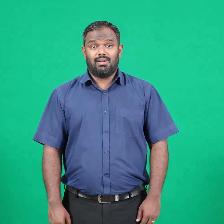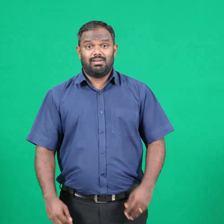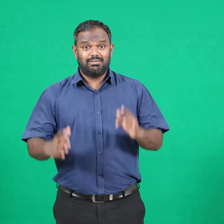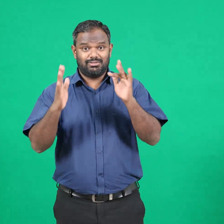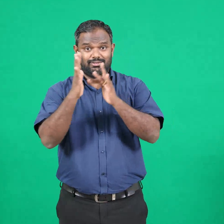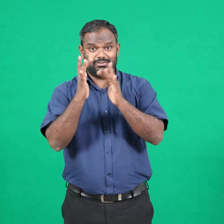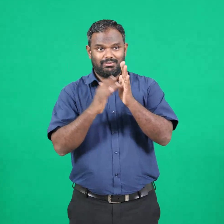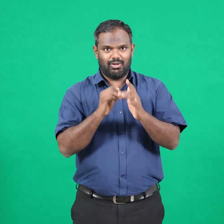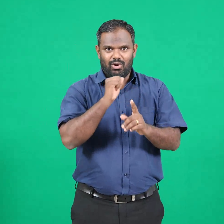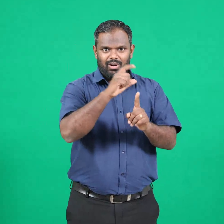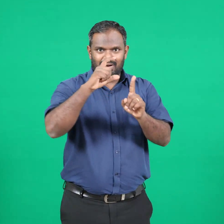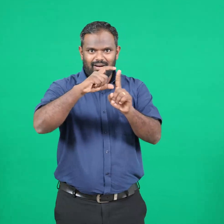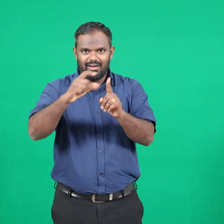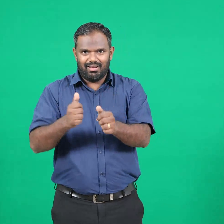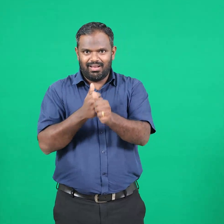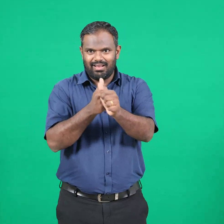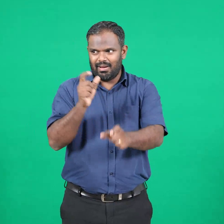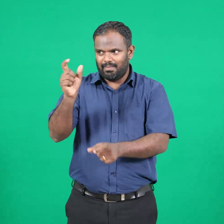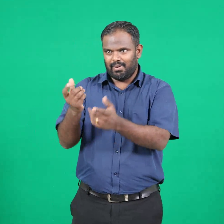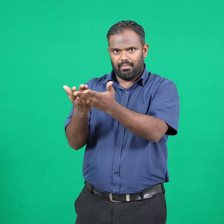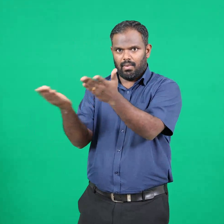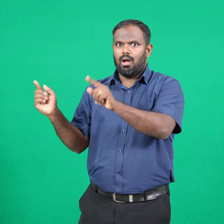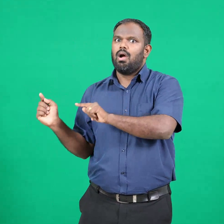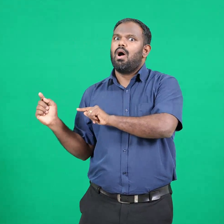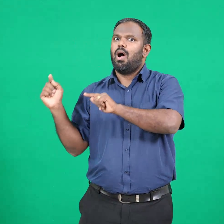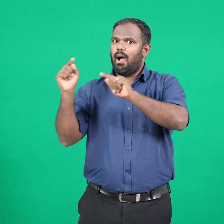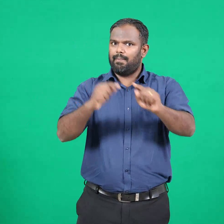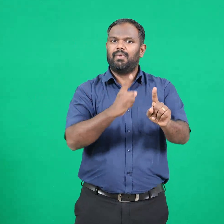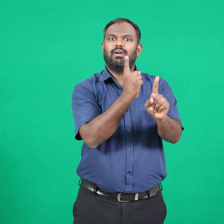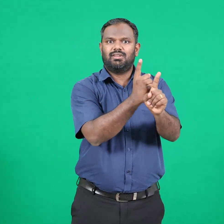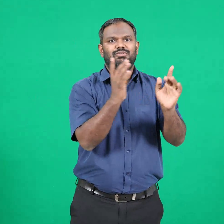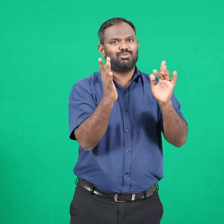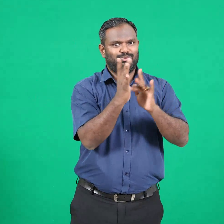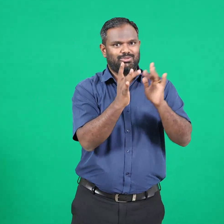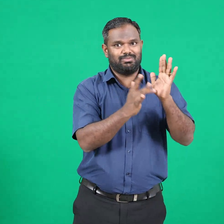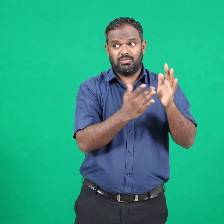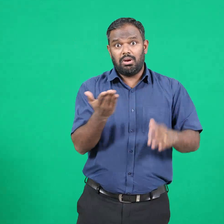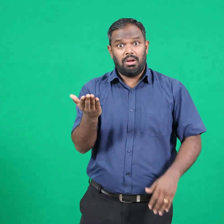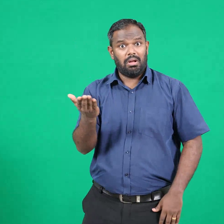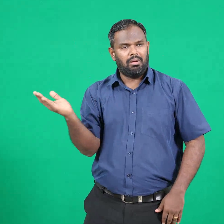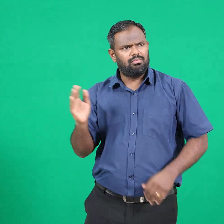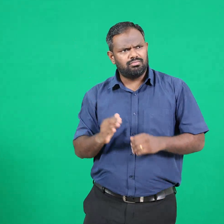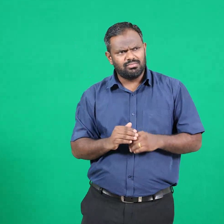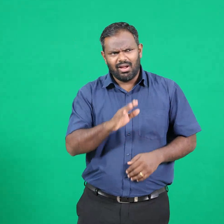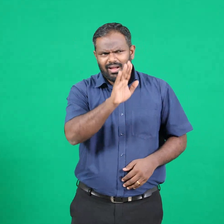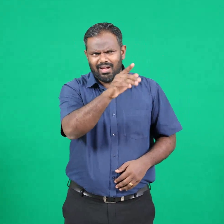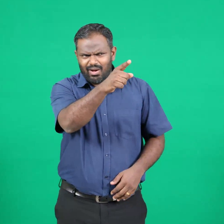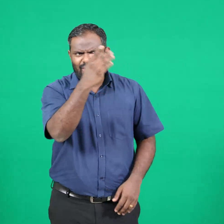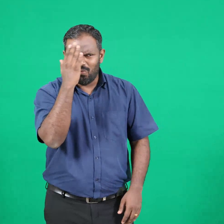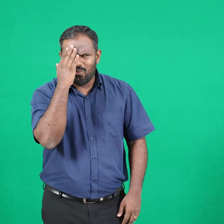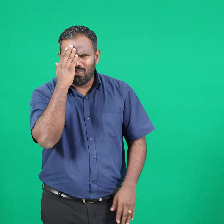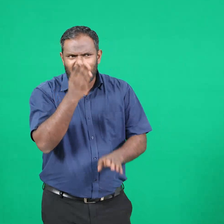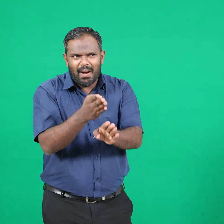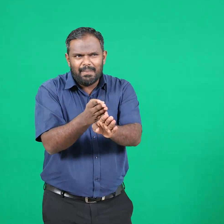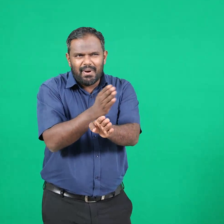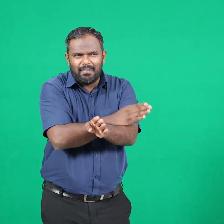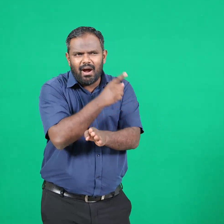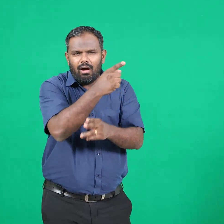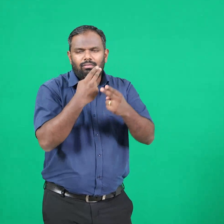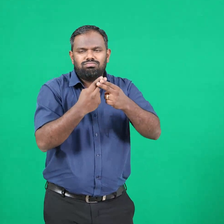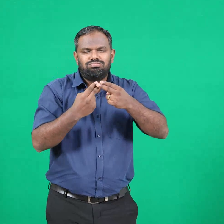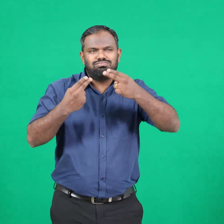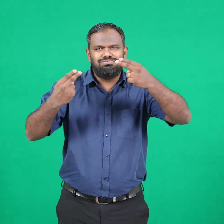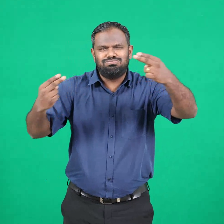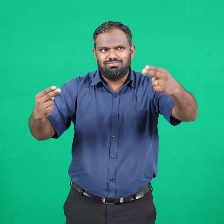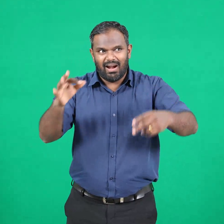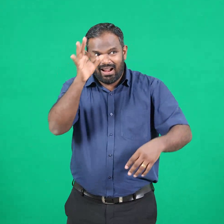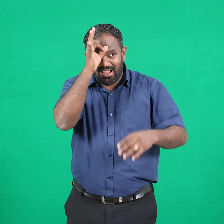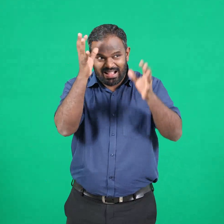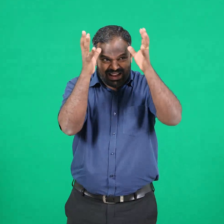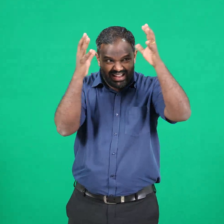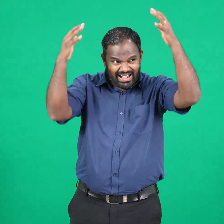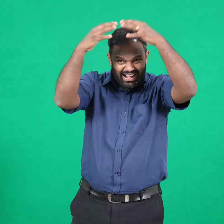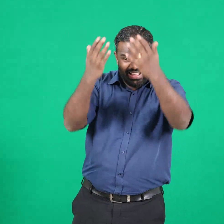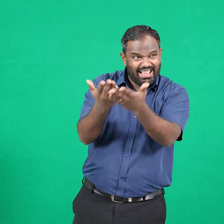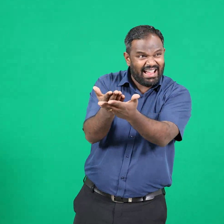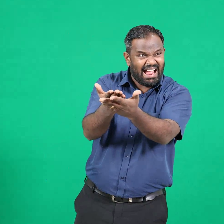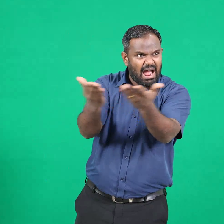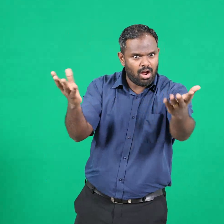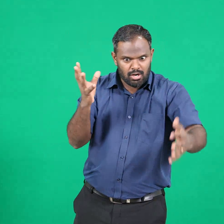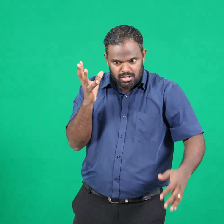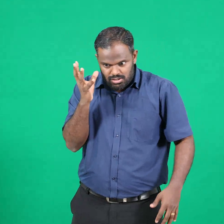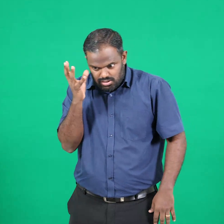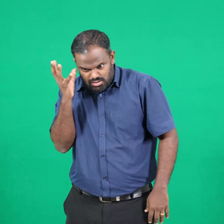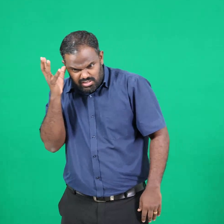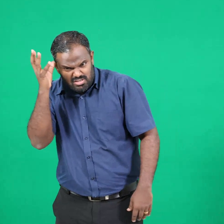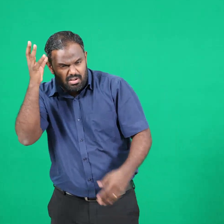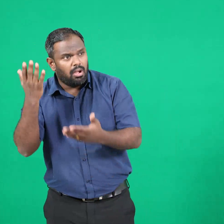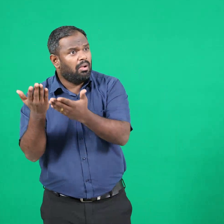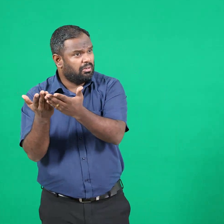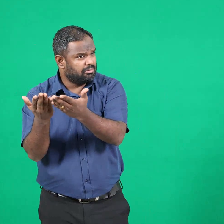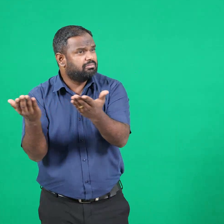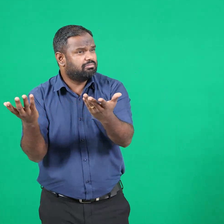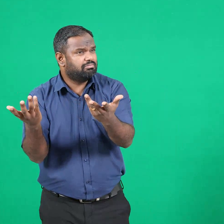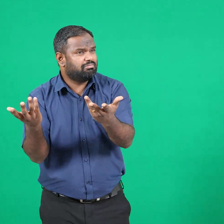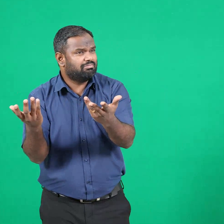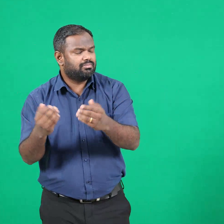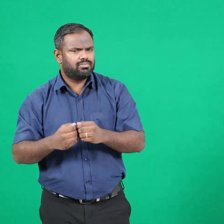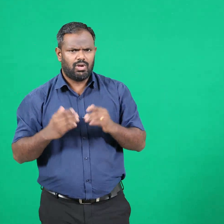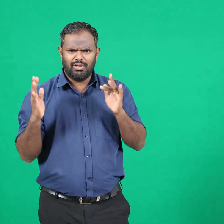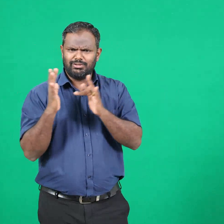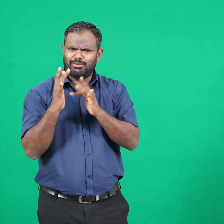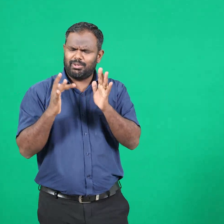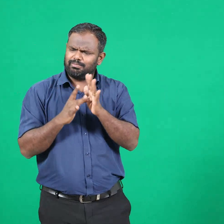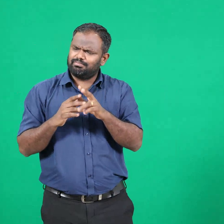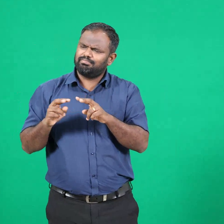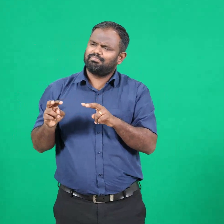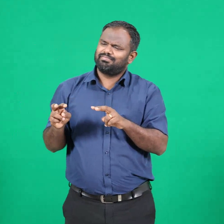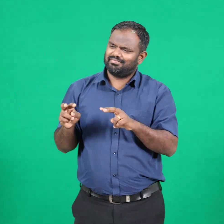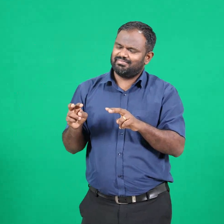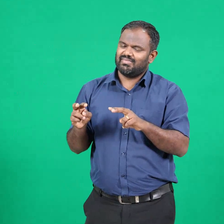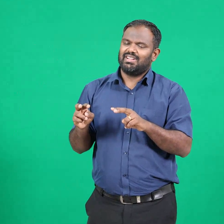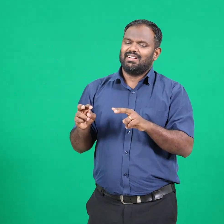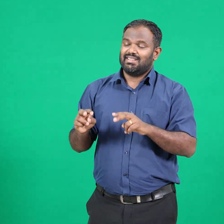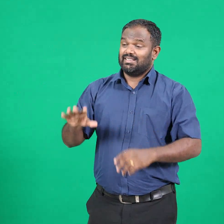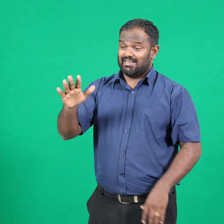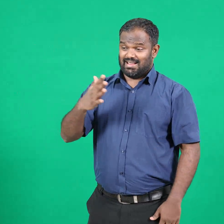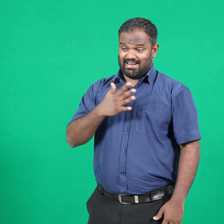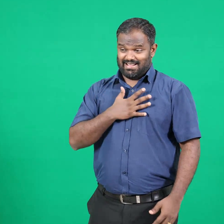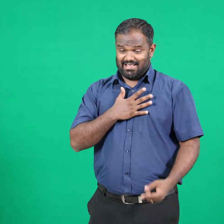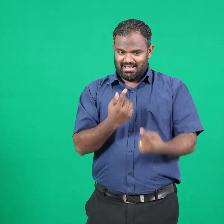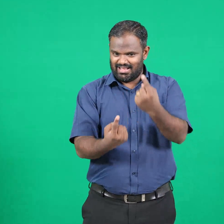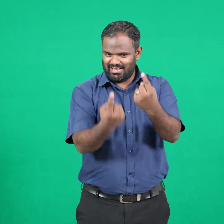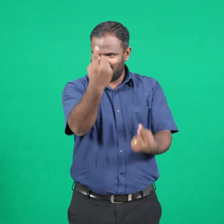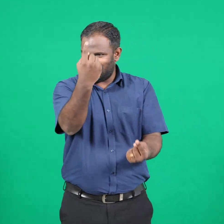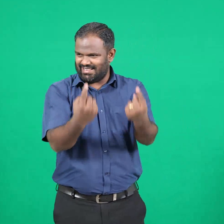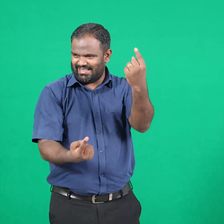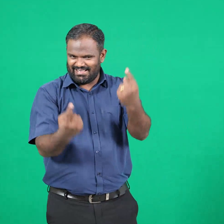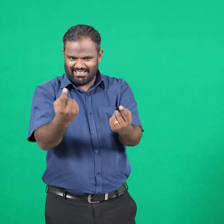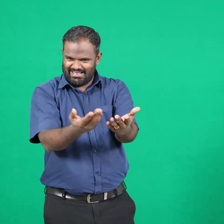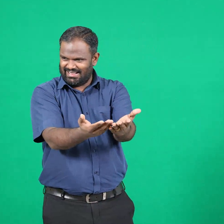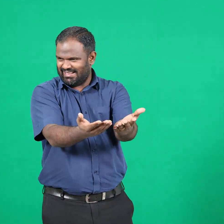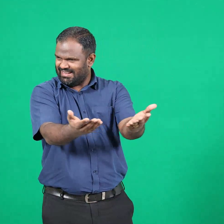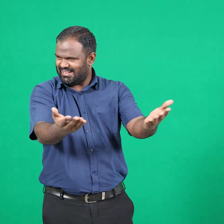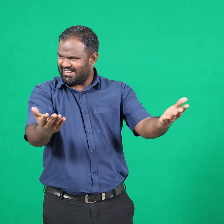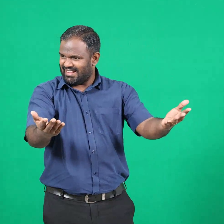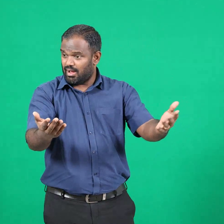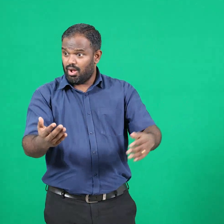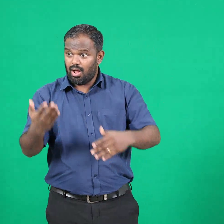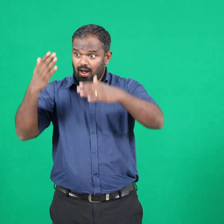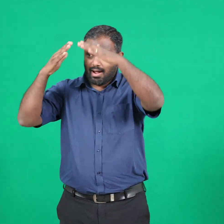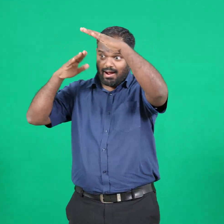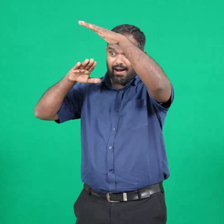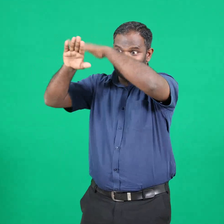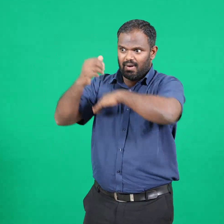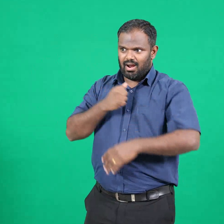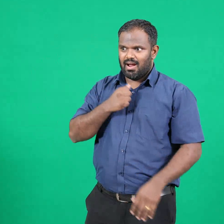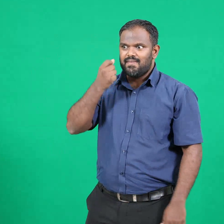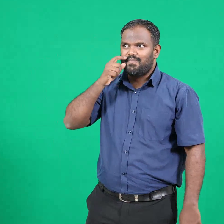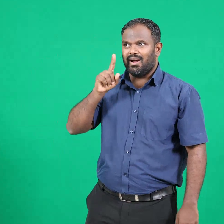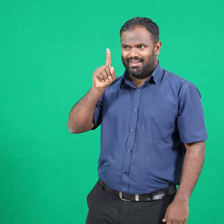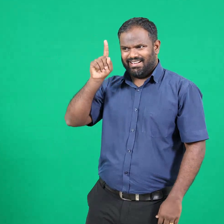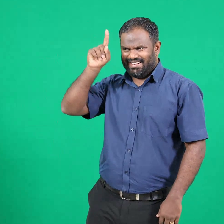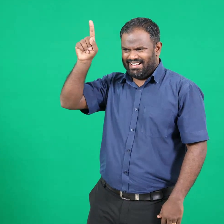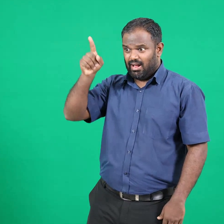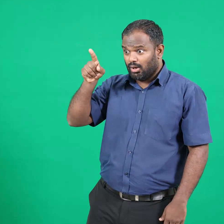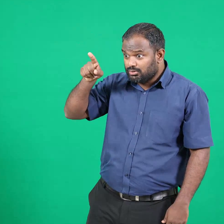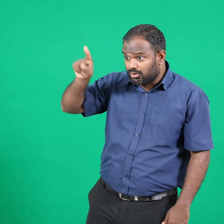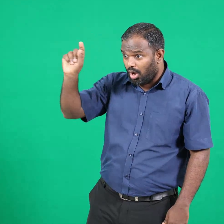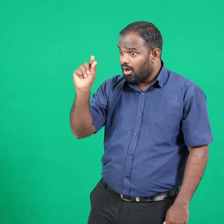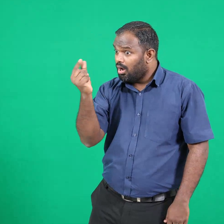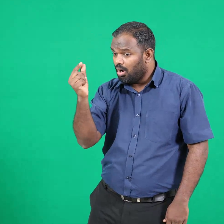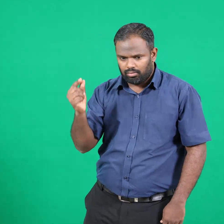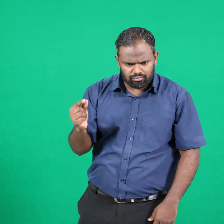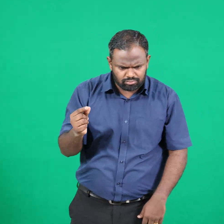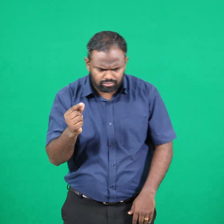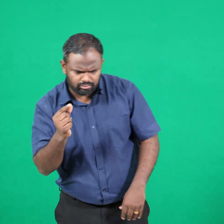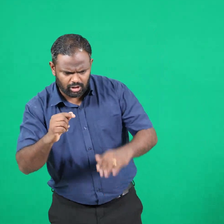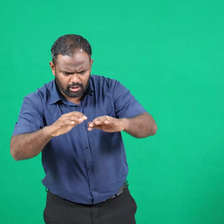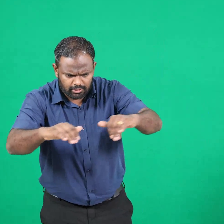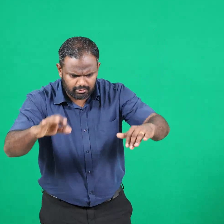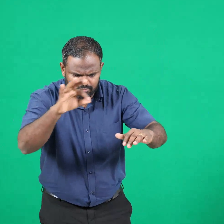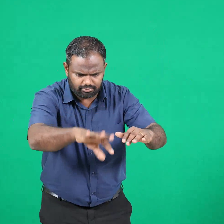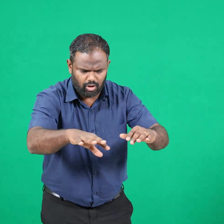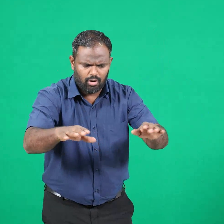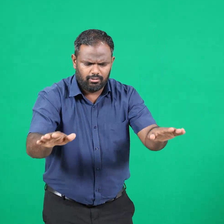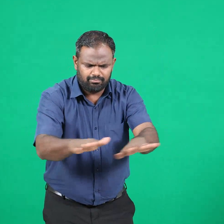Then the disciples came to Him and said, "Are You aware that the Pharisees were offended when they heard this?"